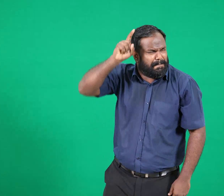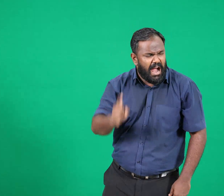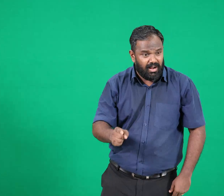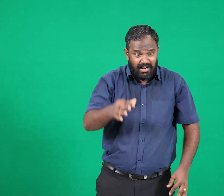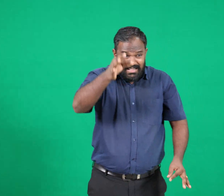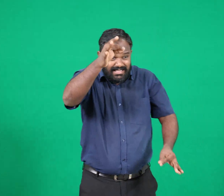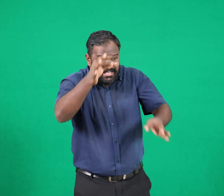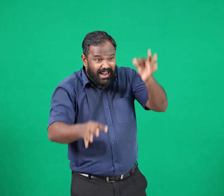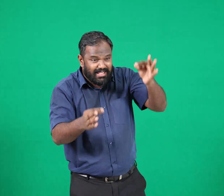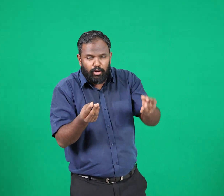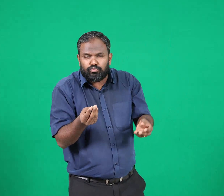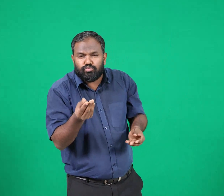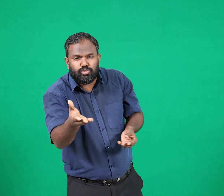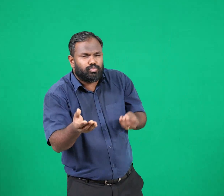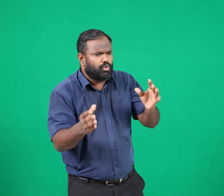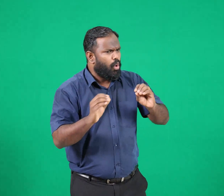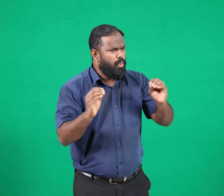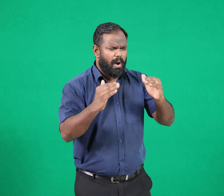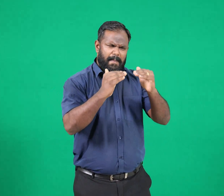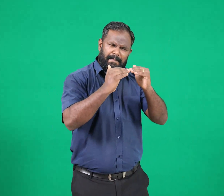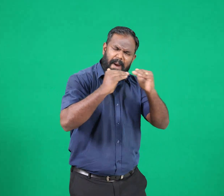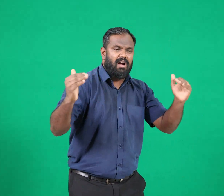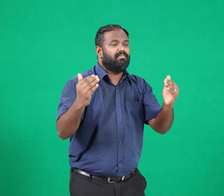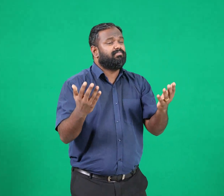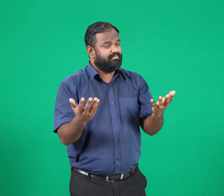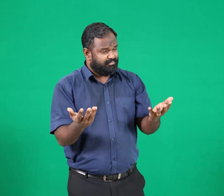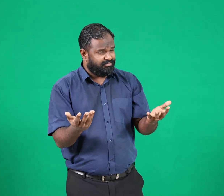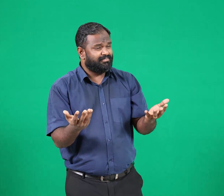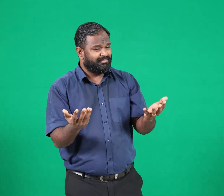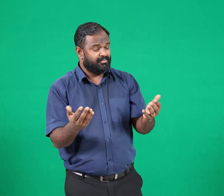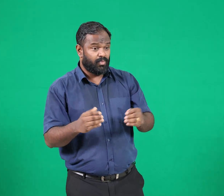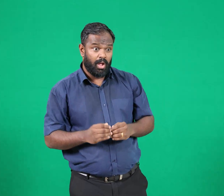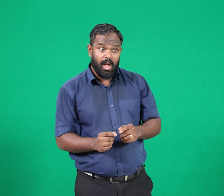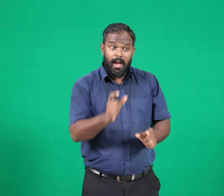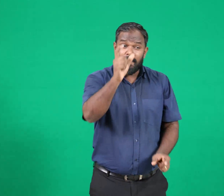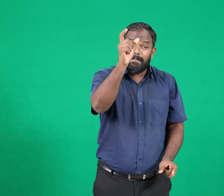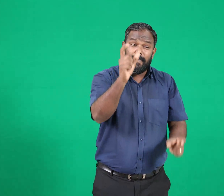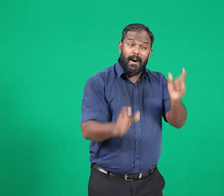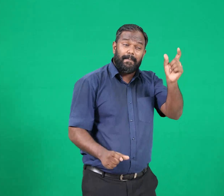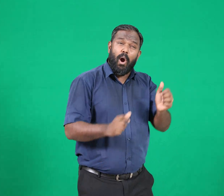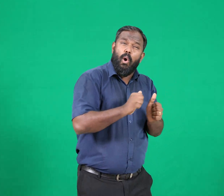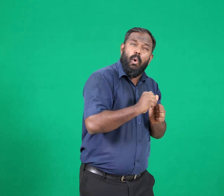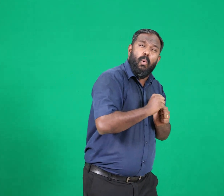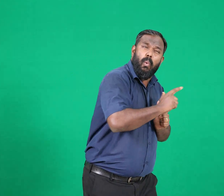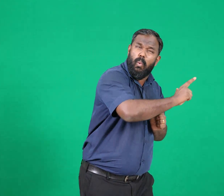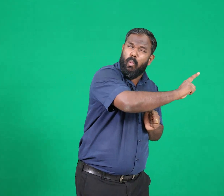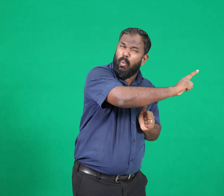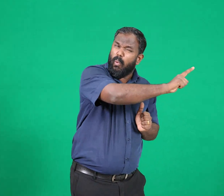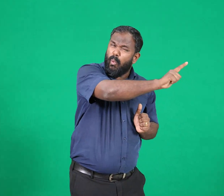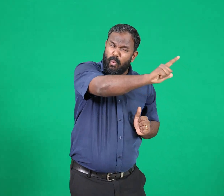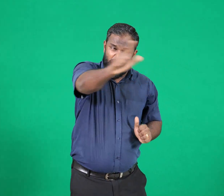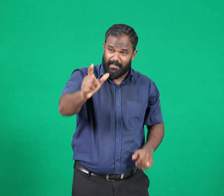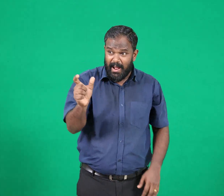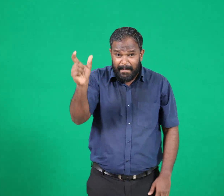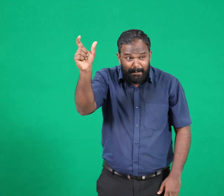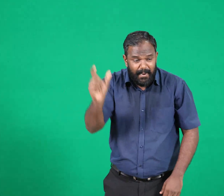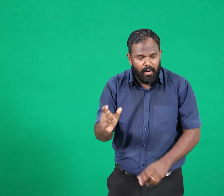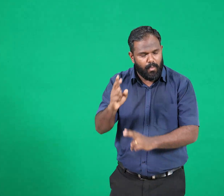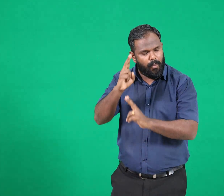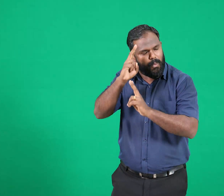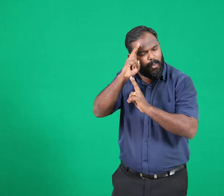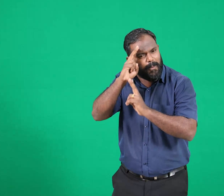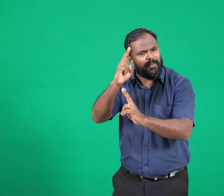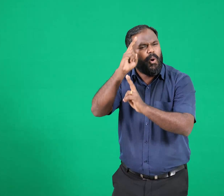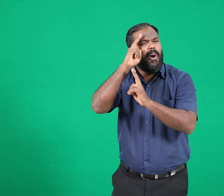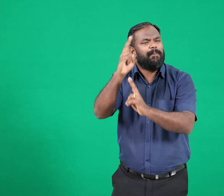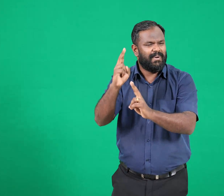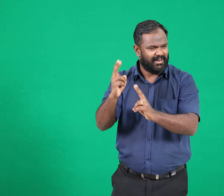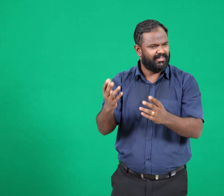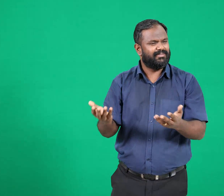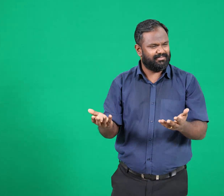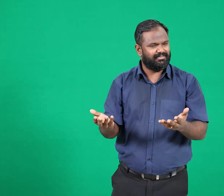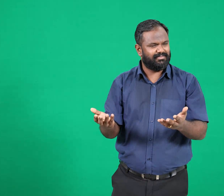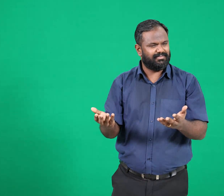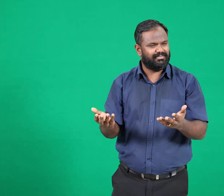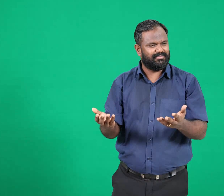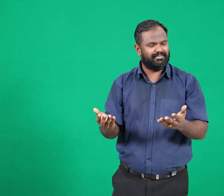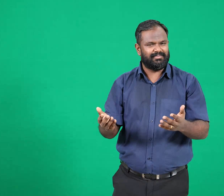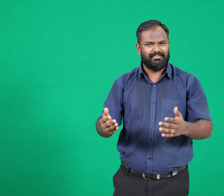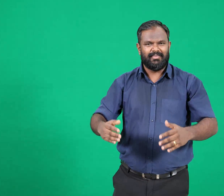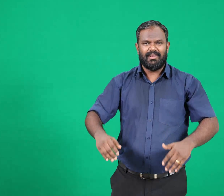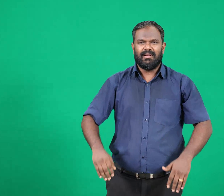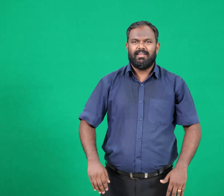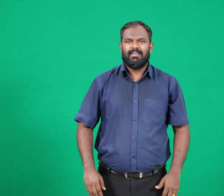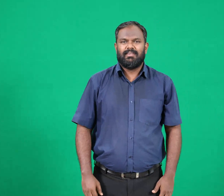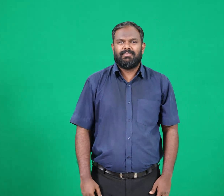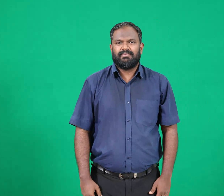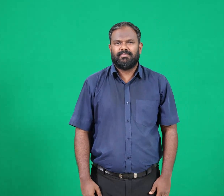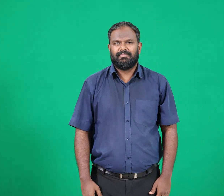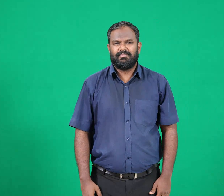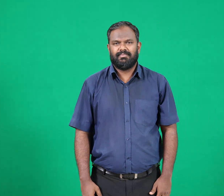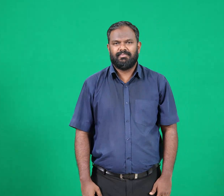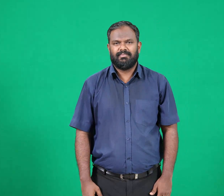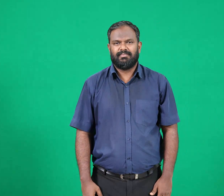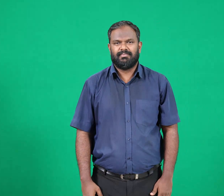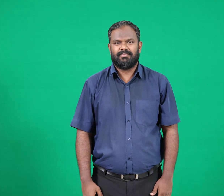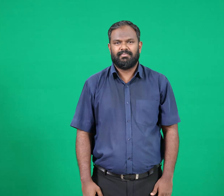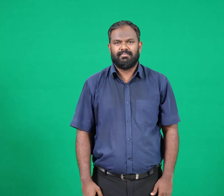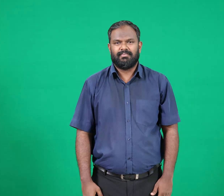In His name the nations will put their hope."